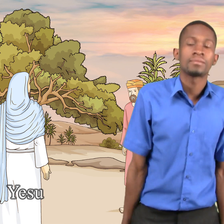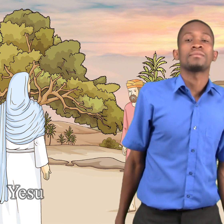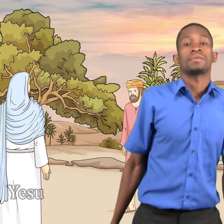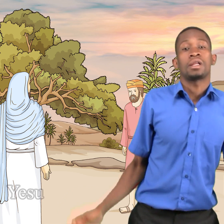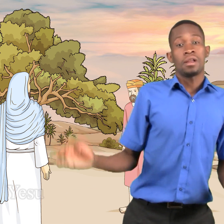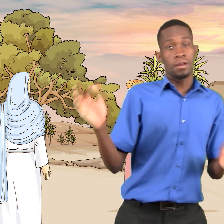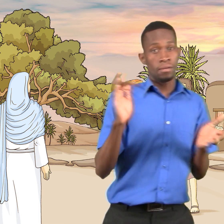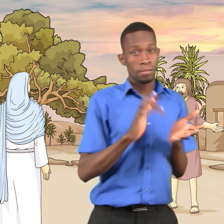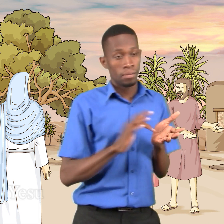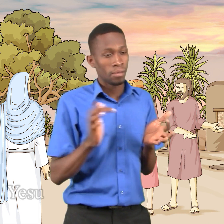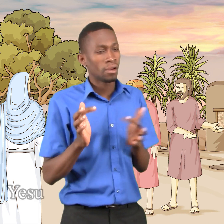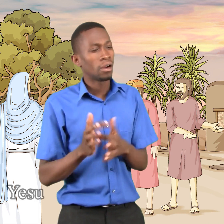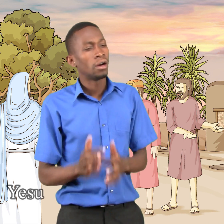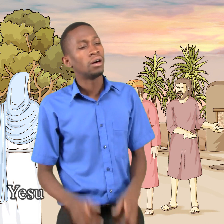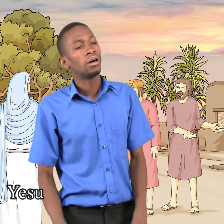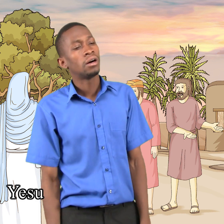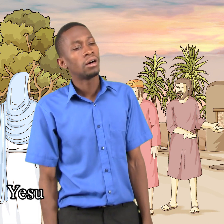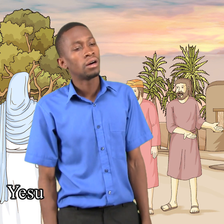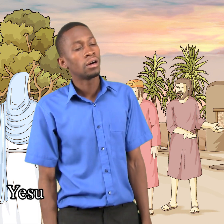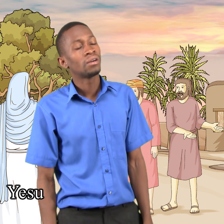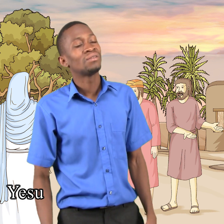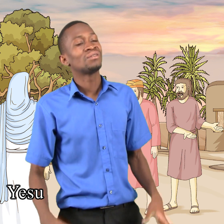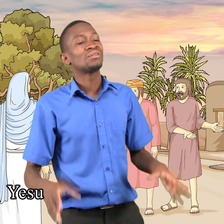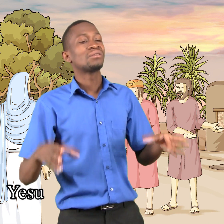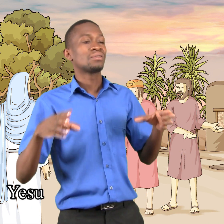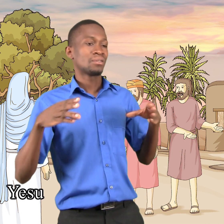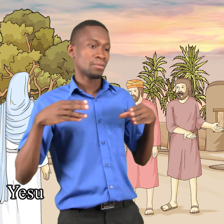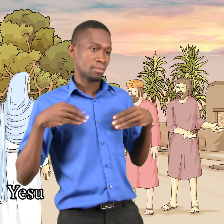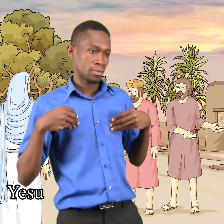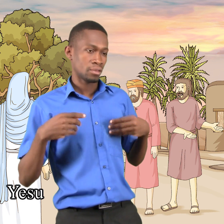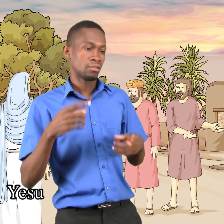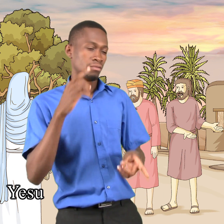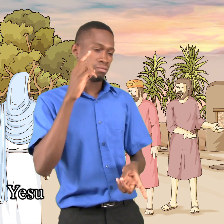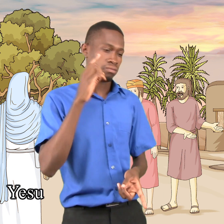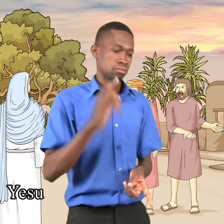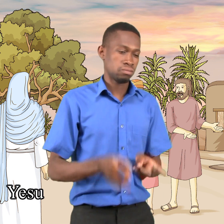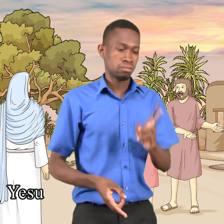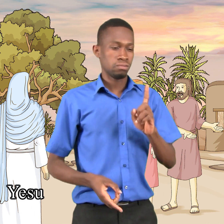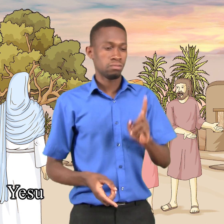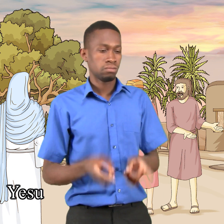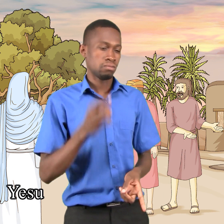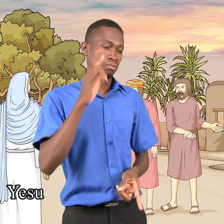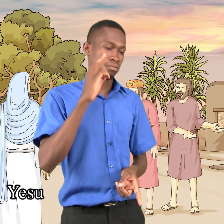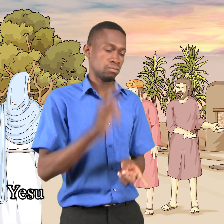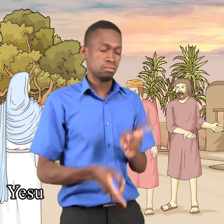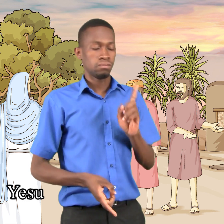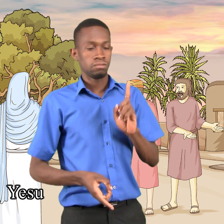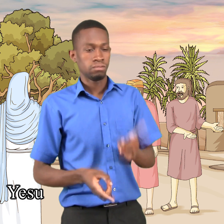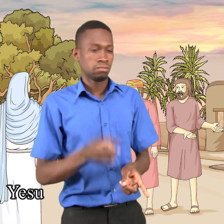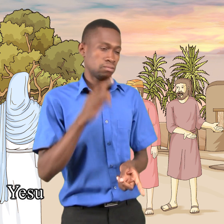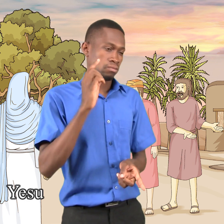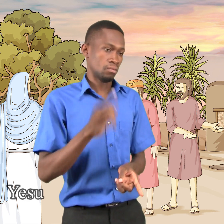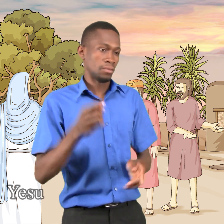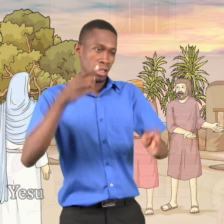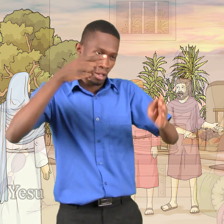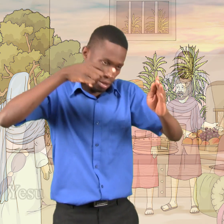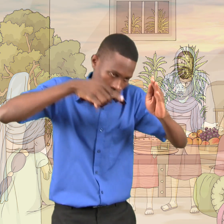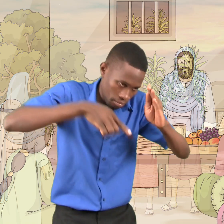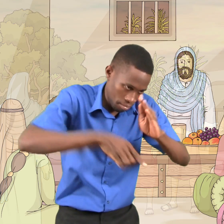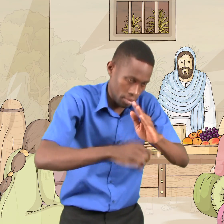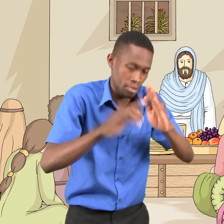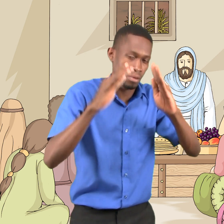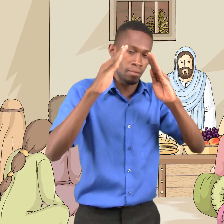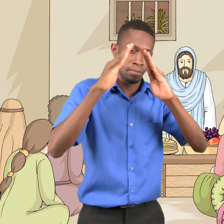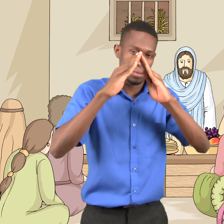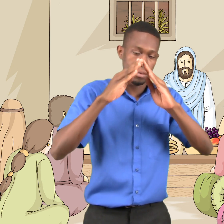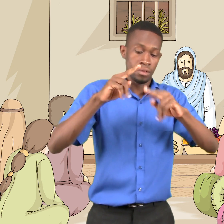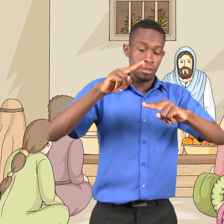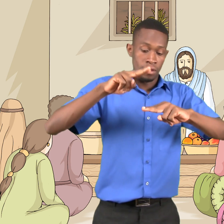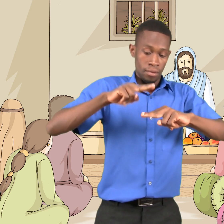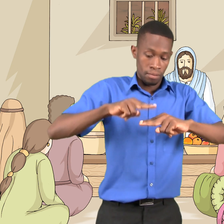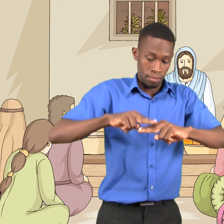So He went in to stay with them.